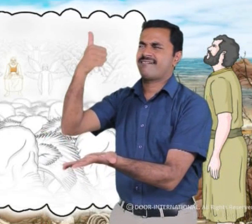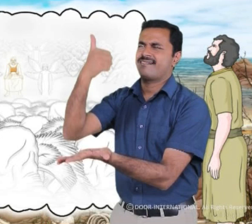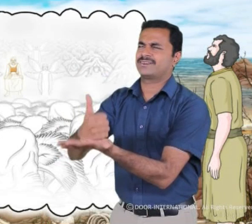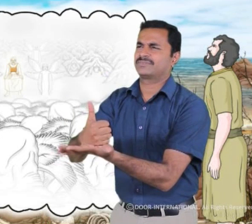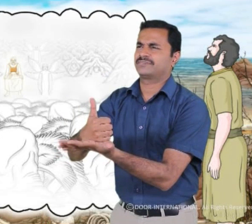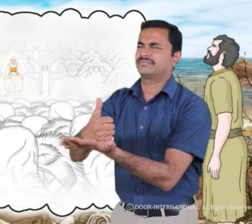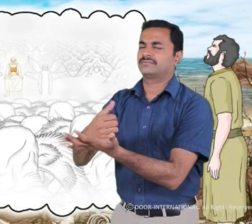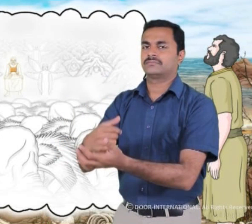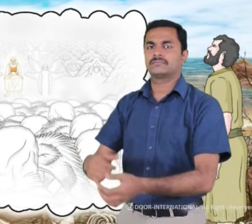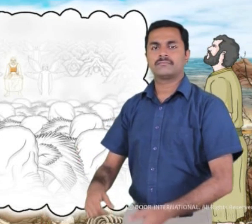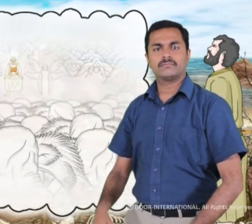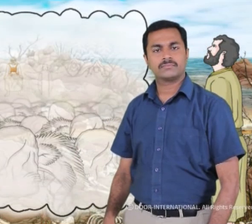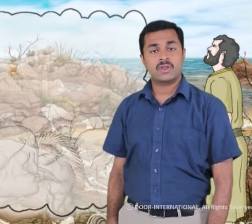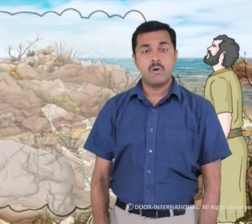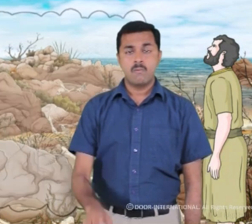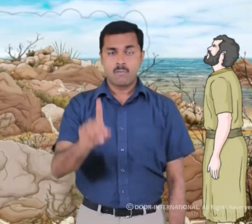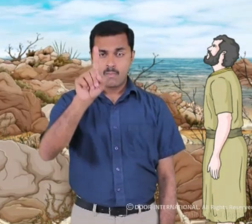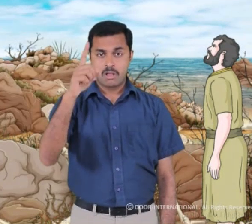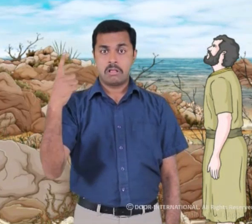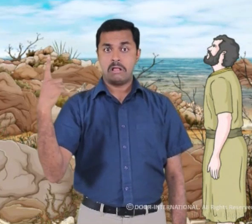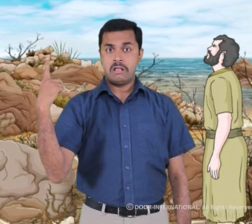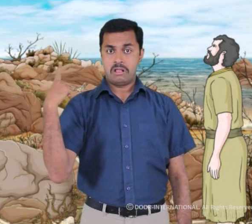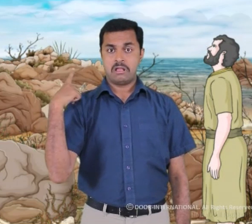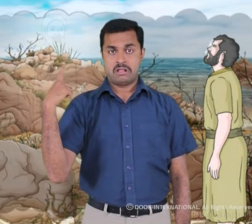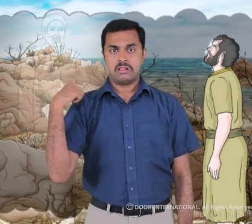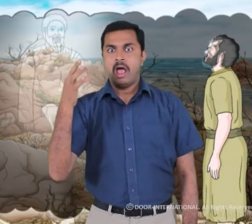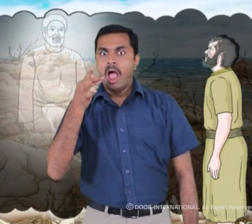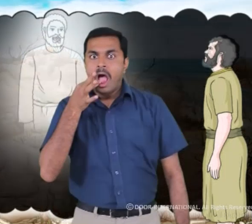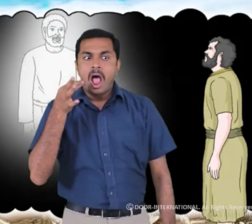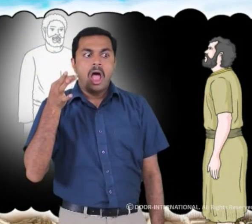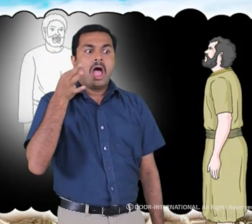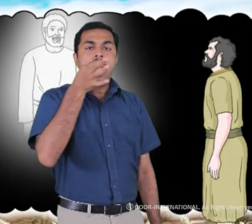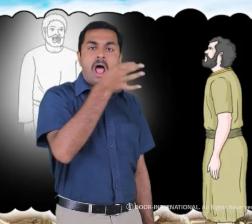Amen.”